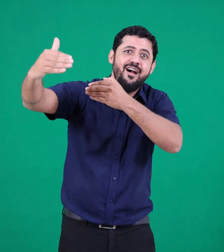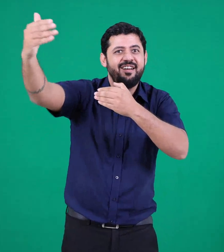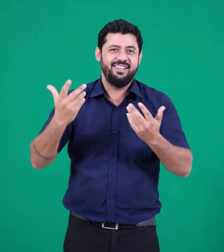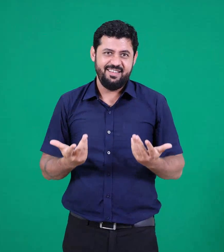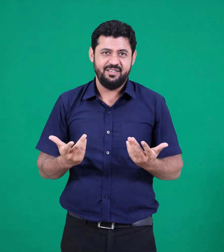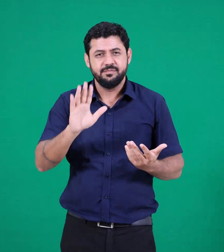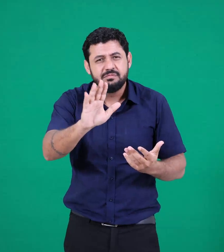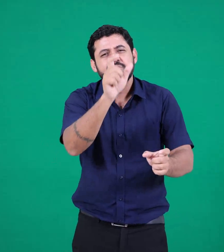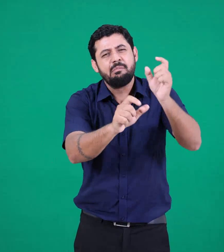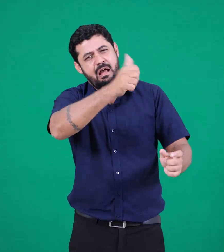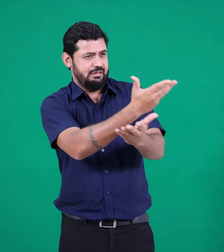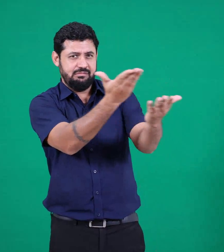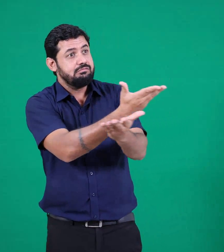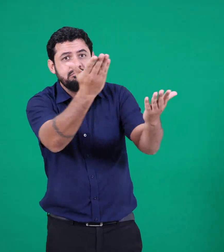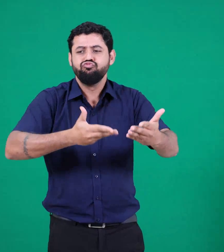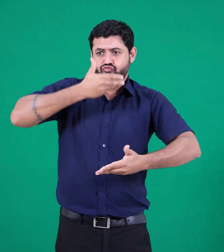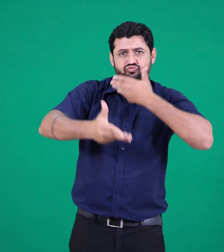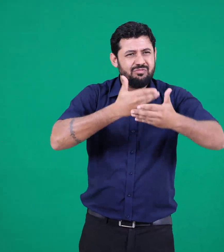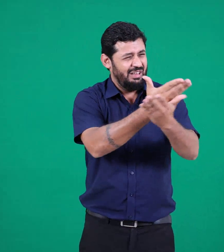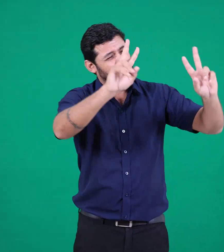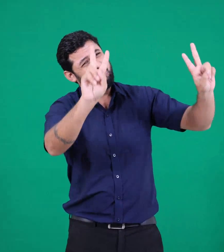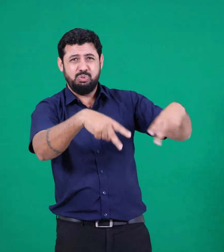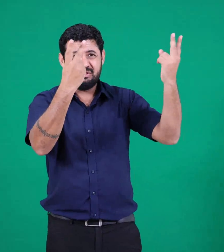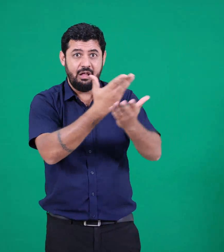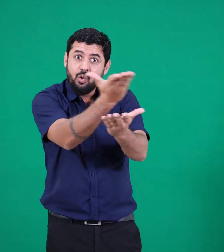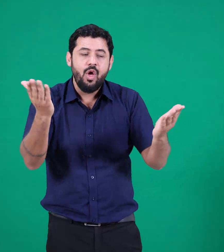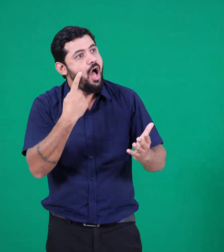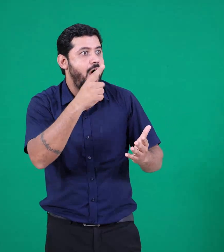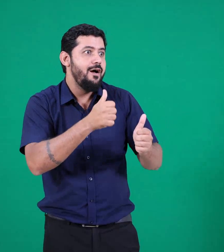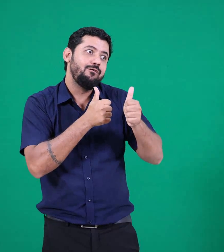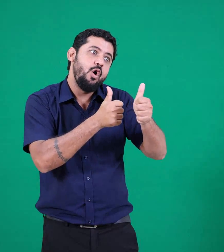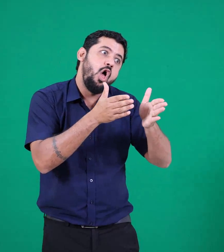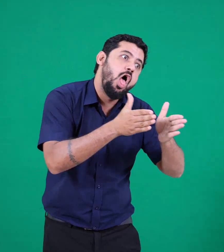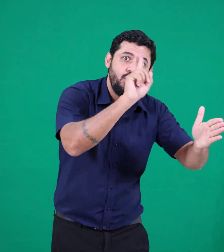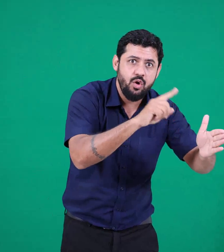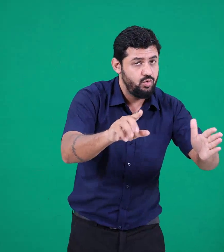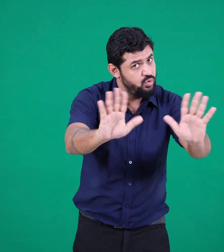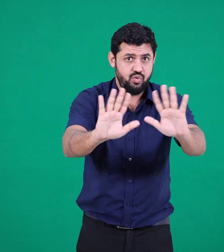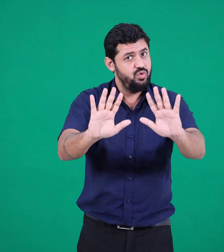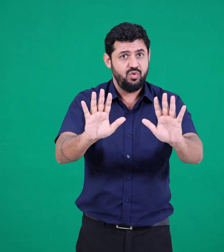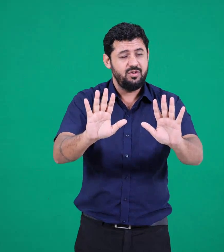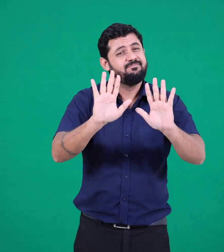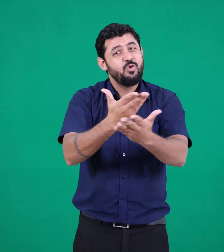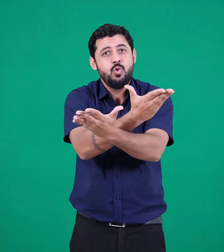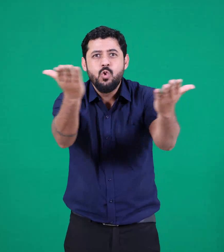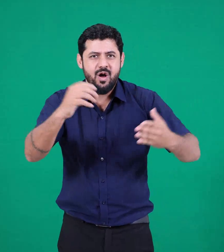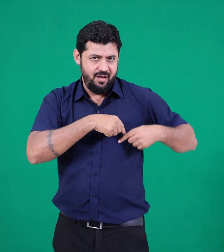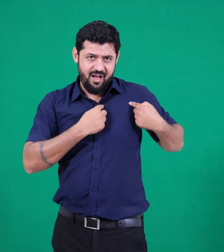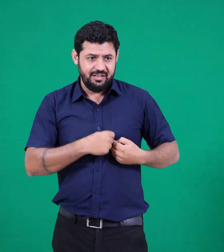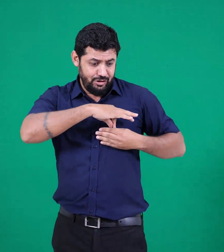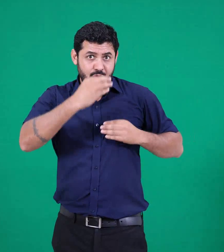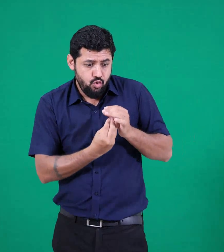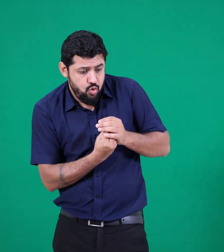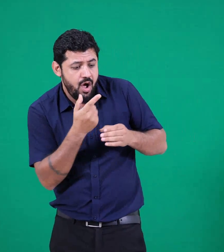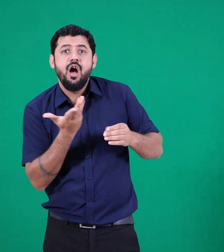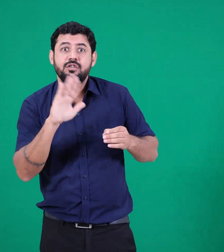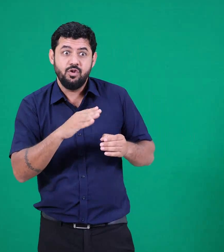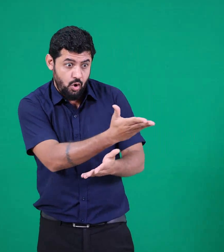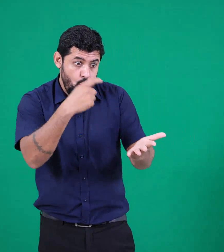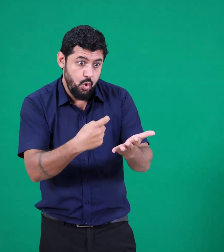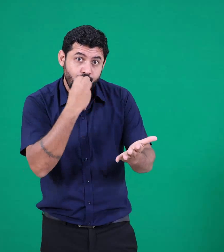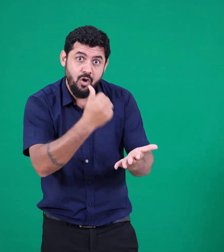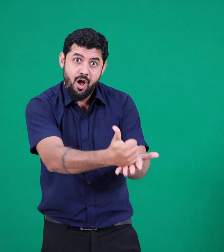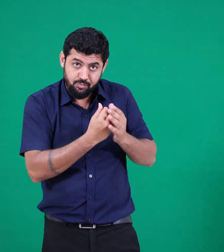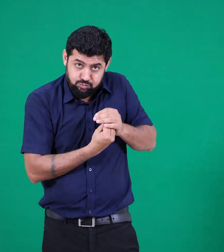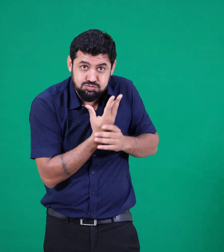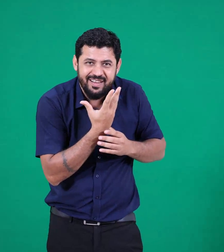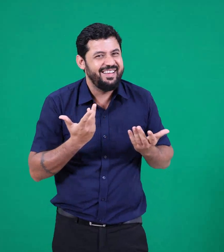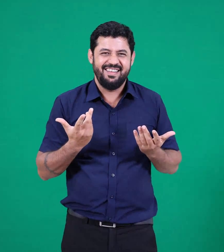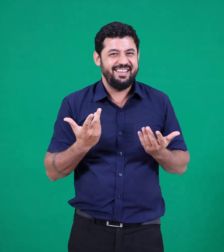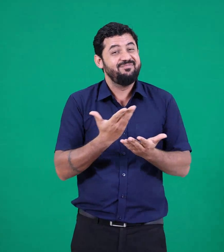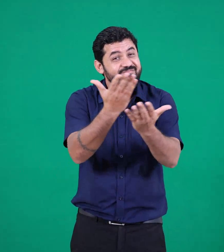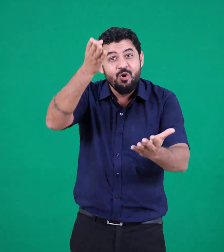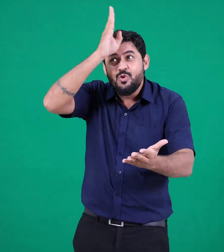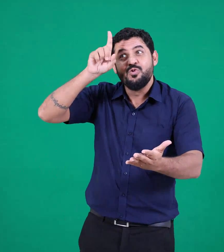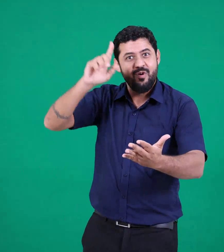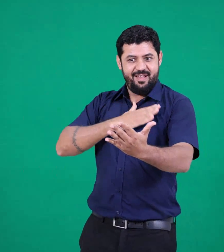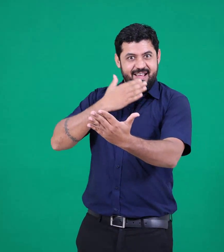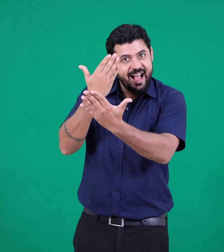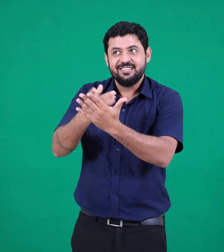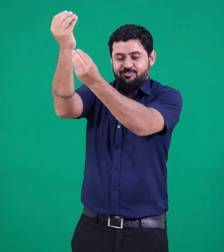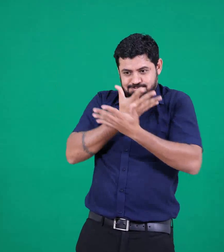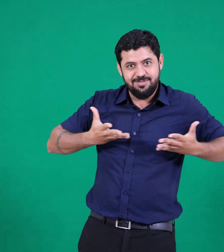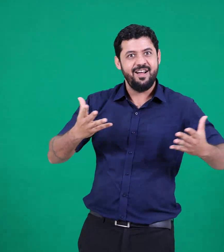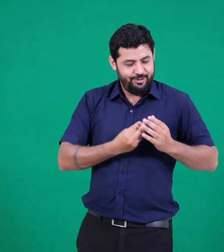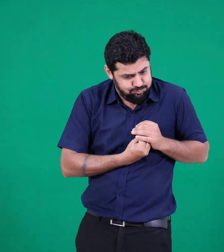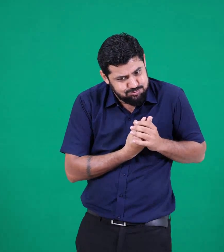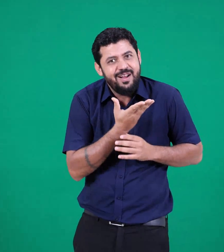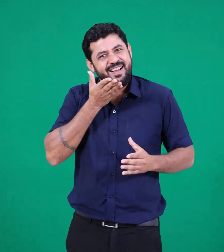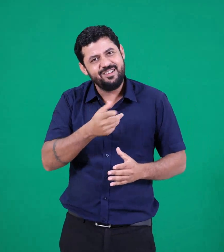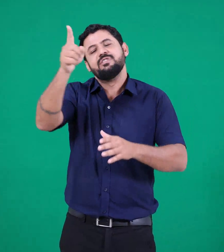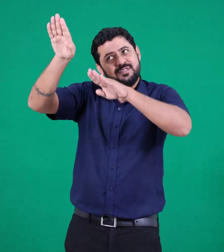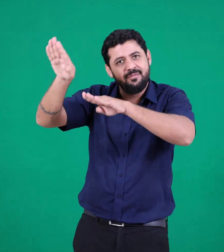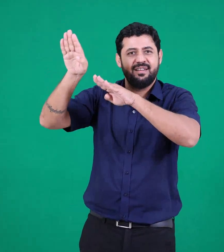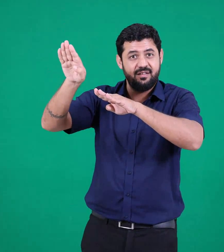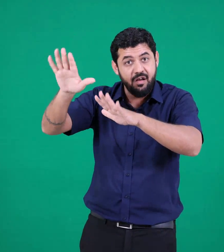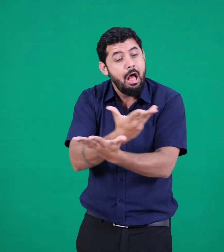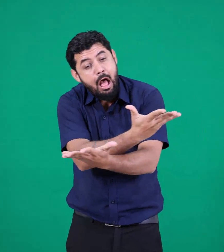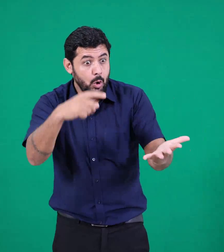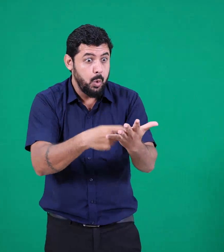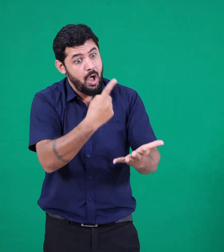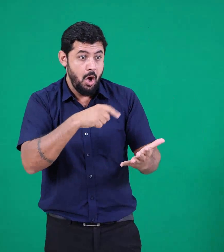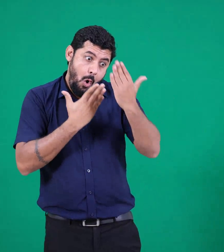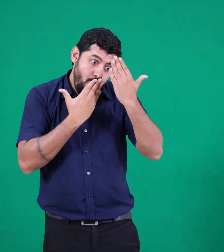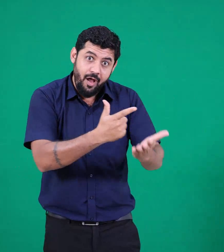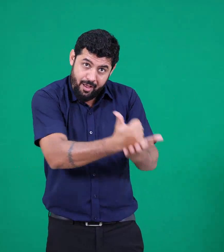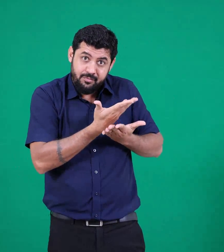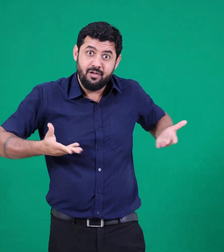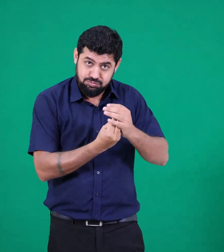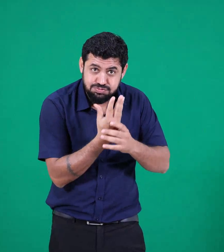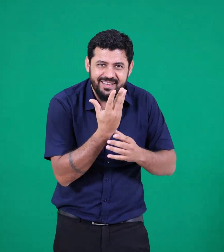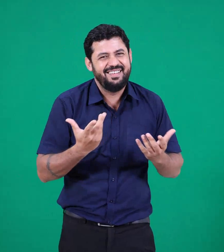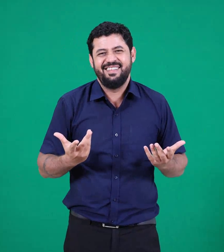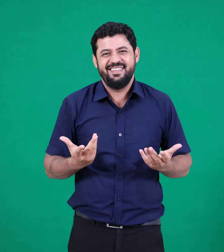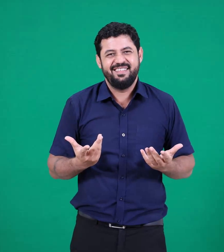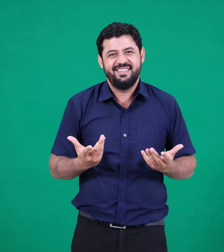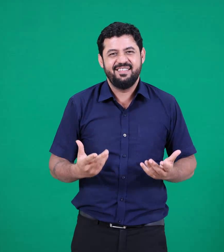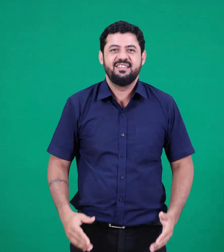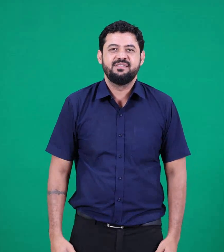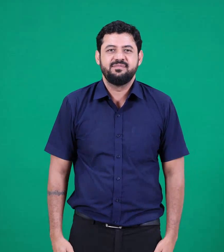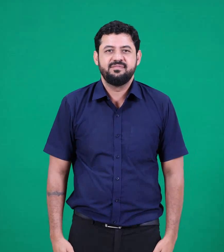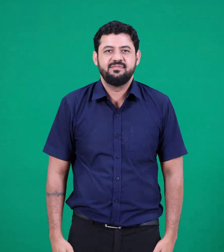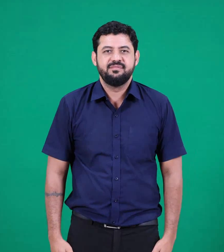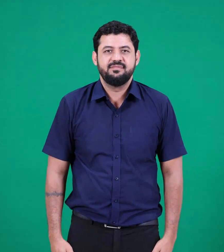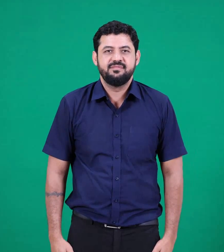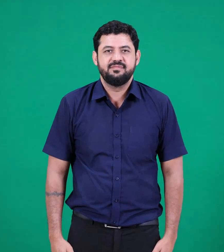Do not be carried away by all kinds of strange teachings, for it is good for the heart to be strengthened by grace and not by foods of no value to those devoted to them.